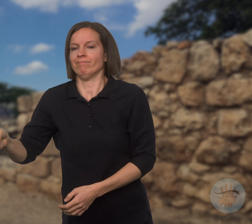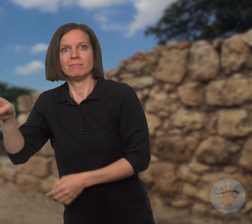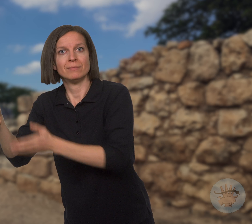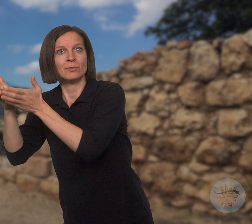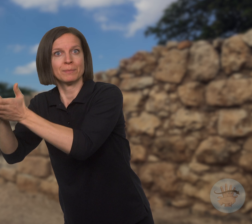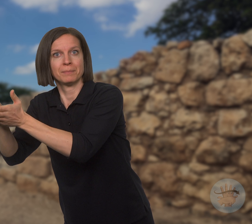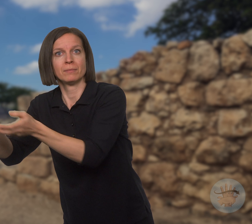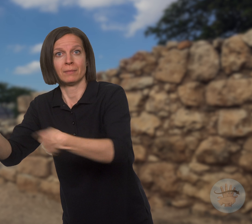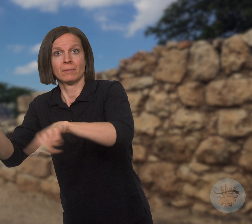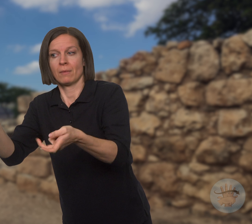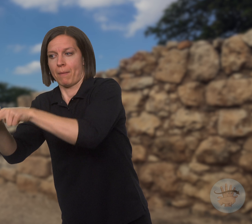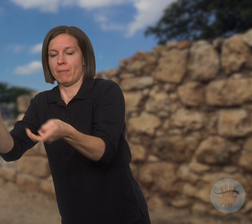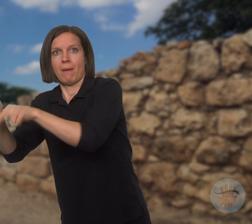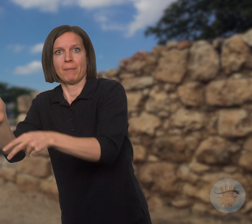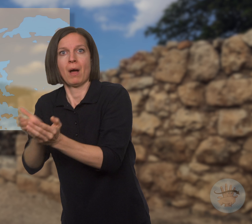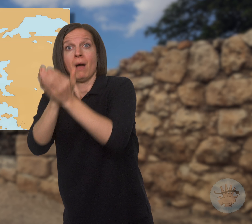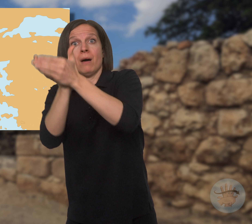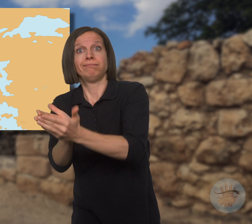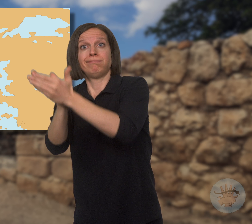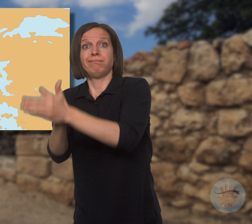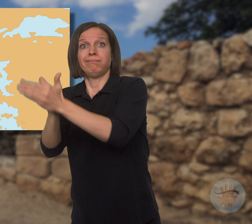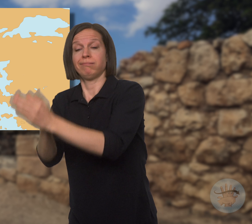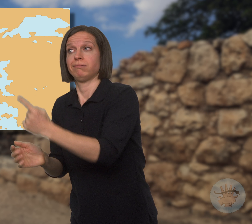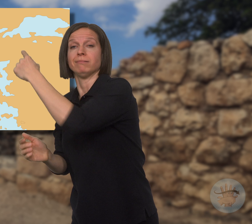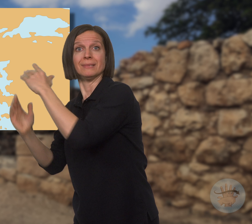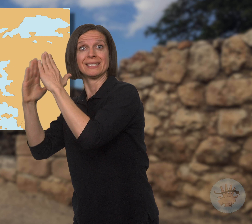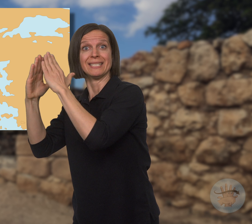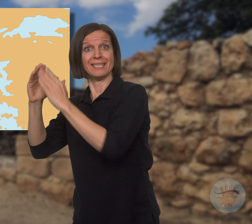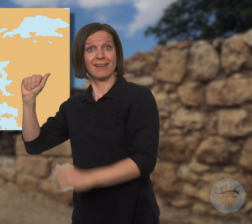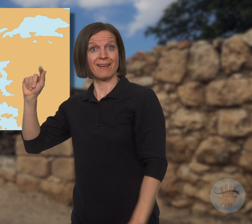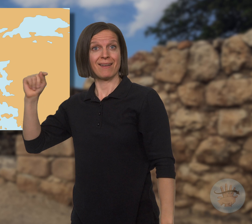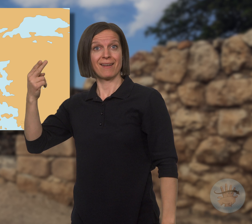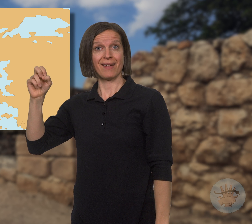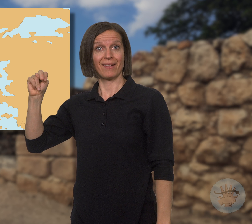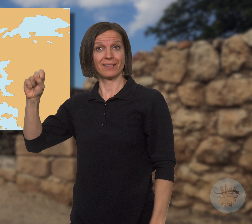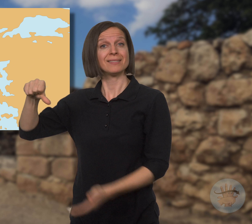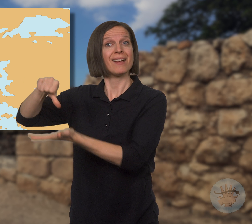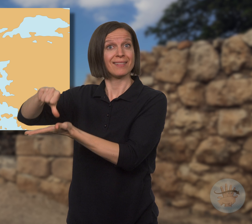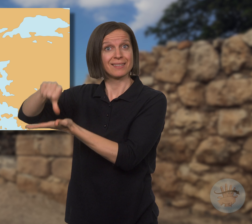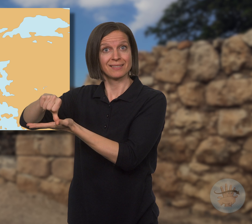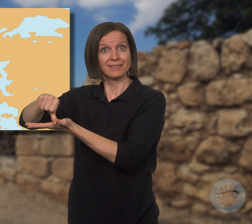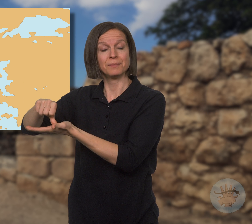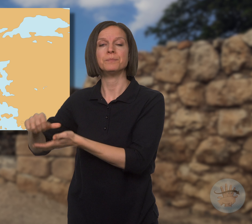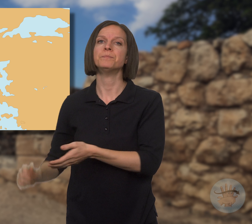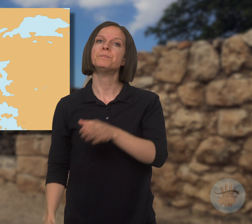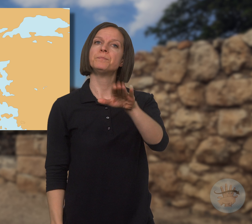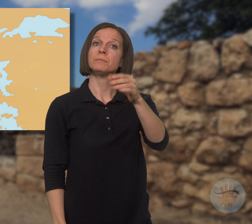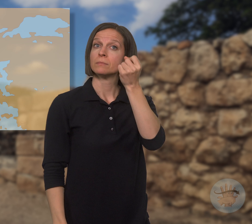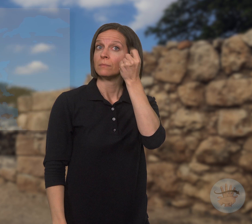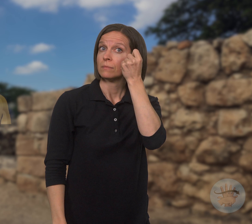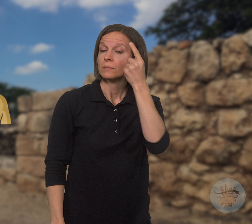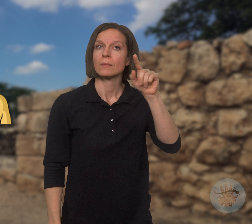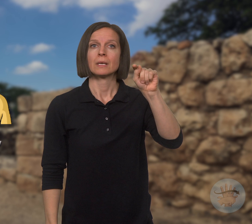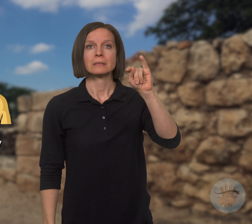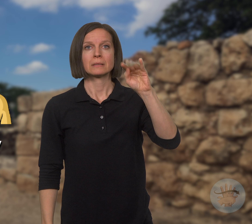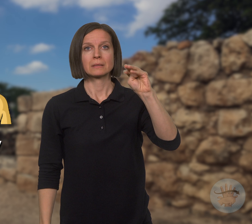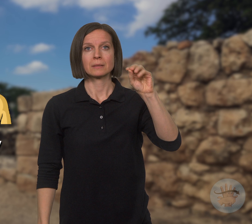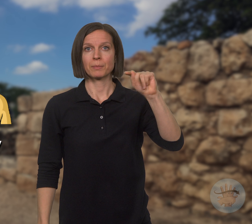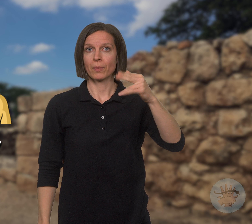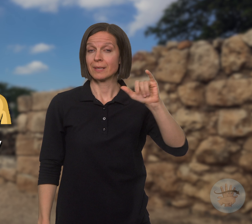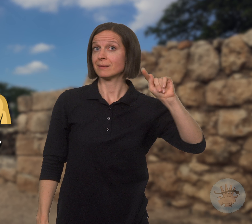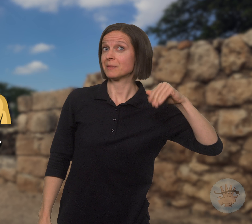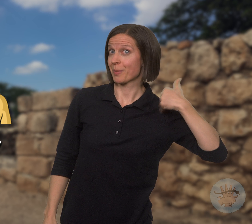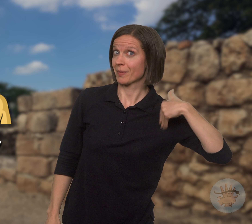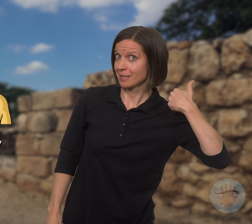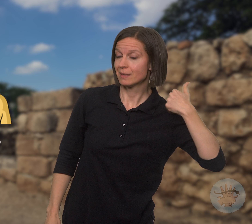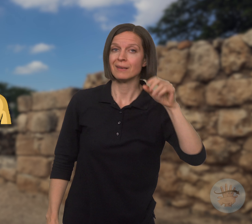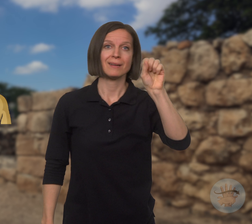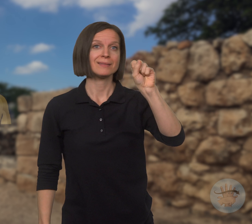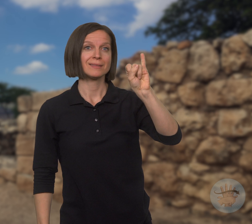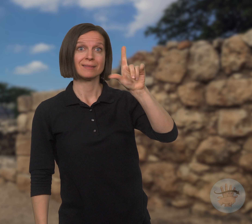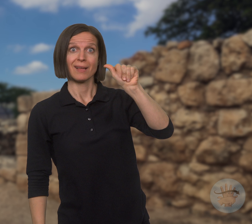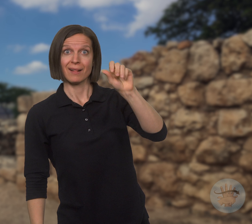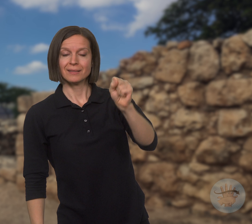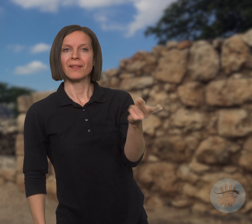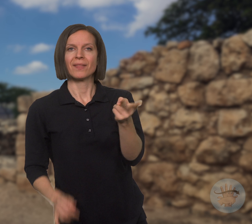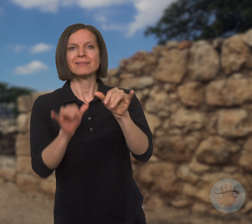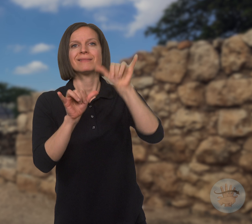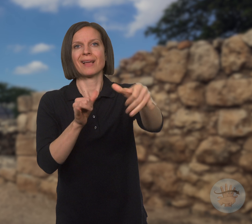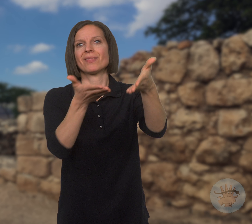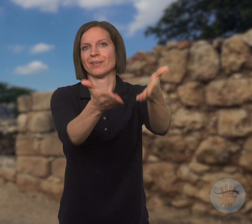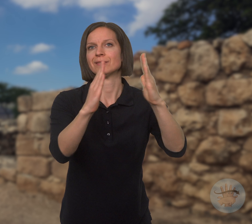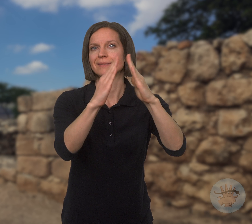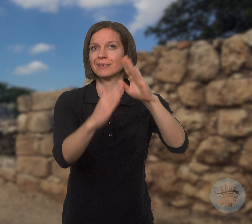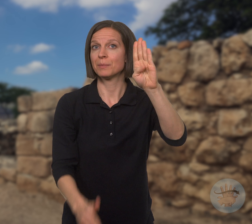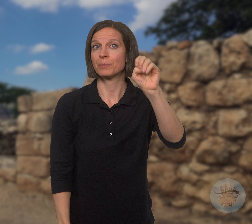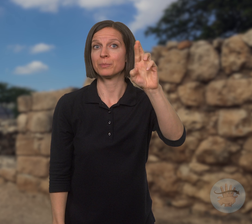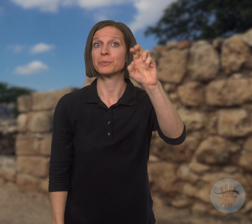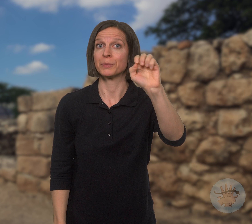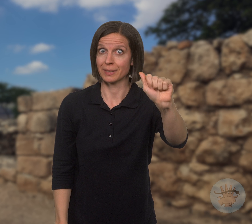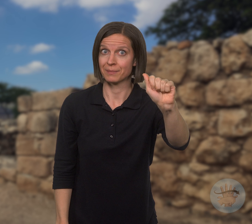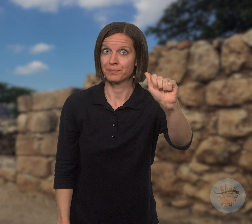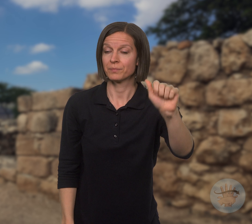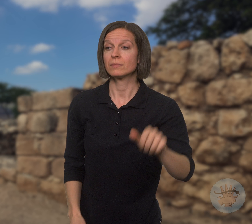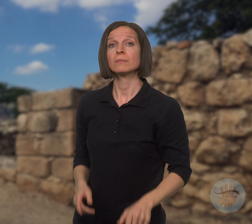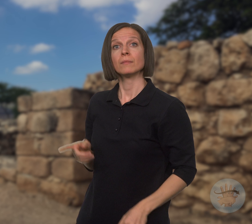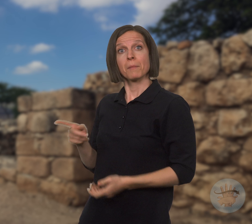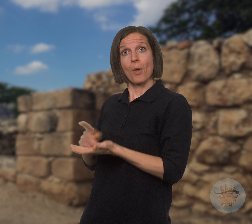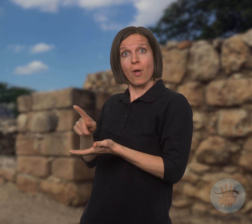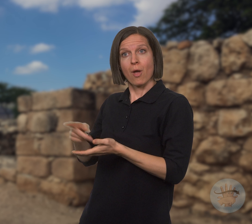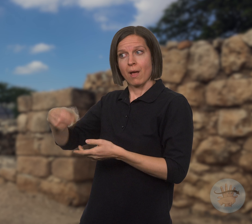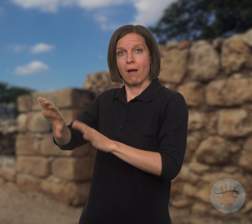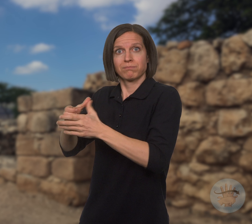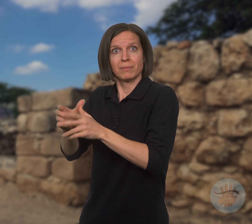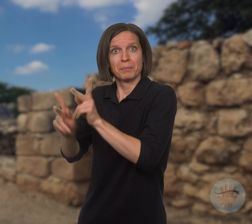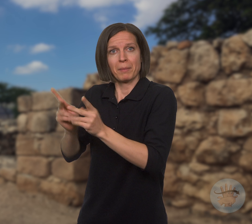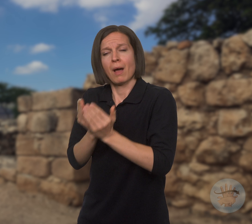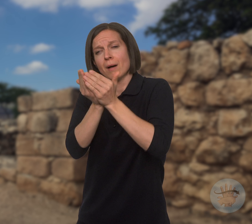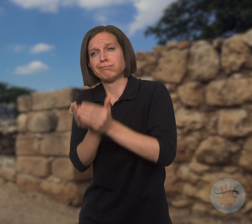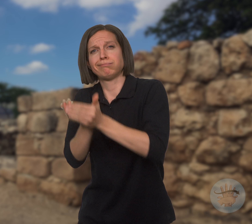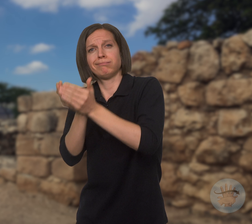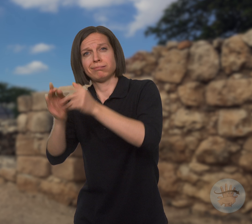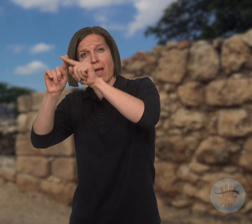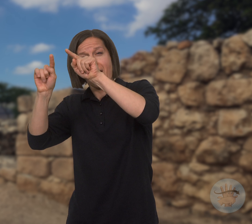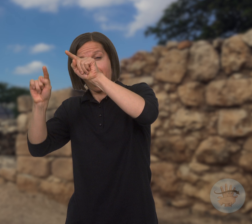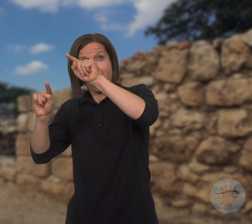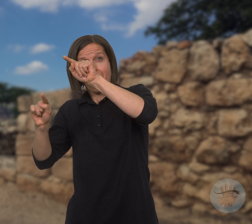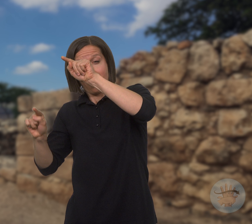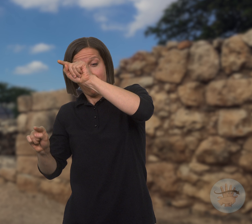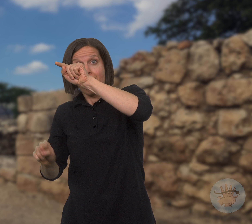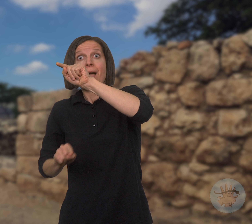The brothers immediately sent Paul to the coast, but Silas and Timothy remained in Berea.